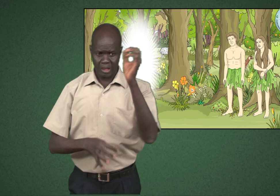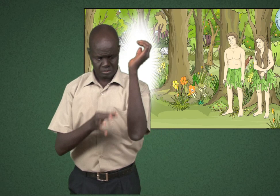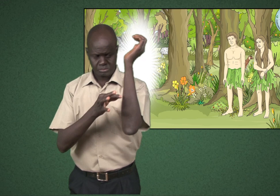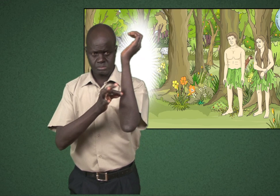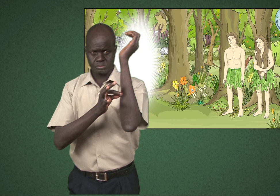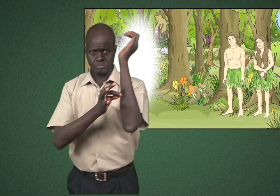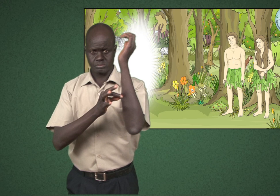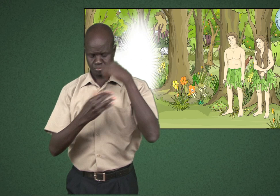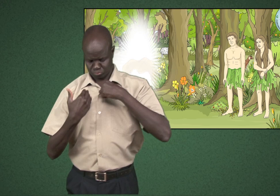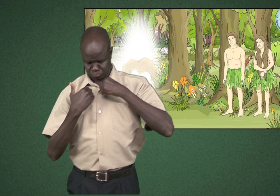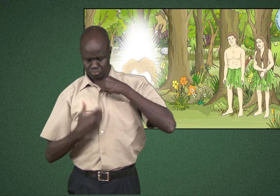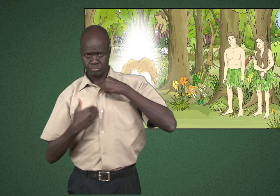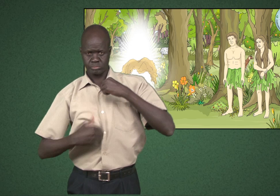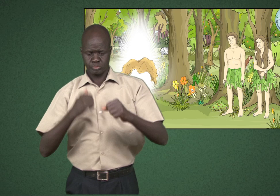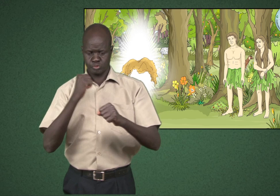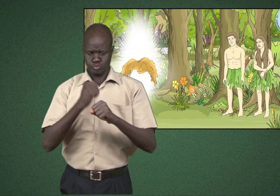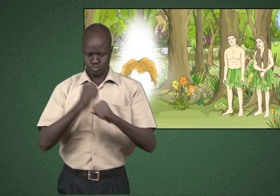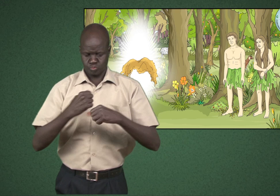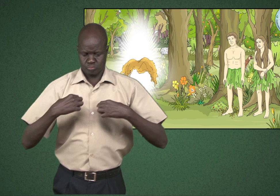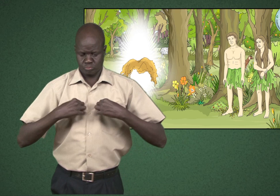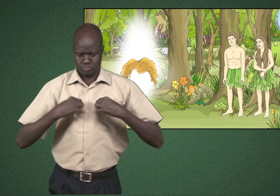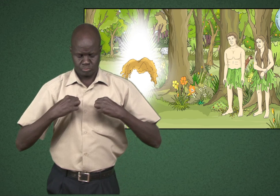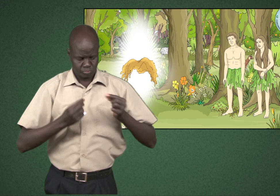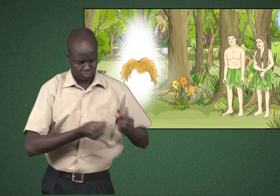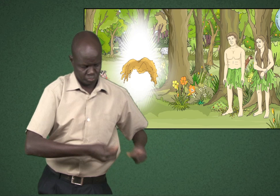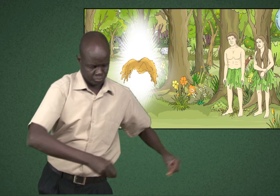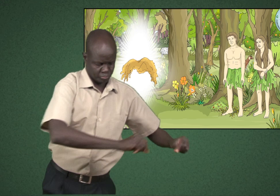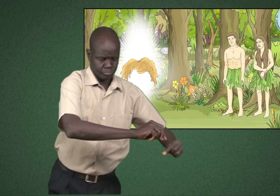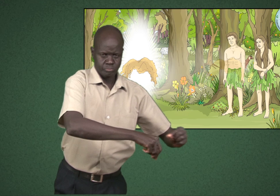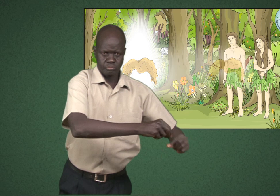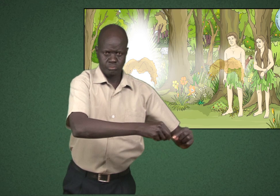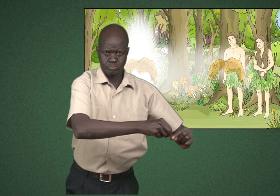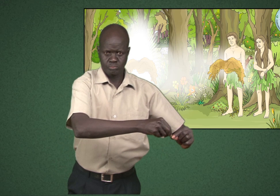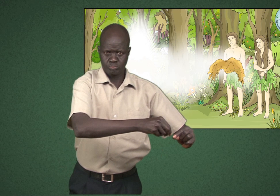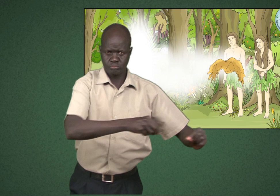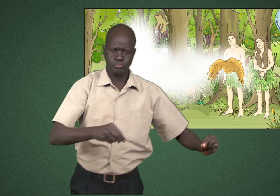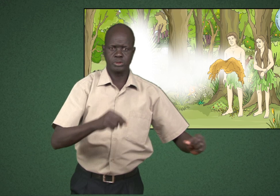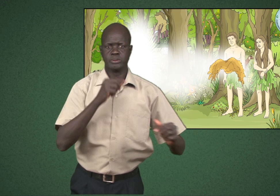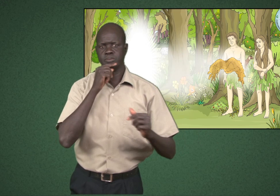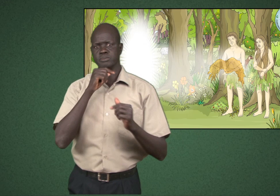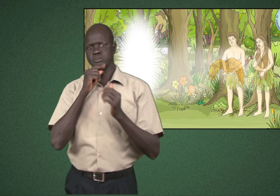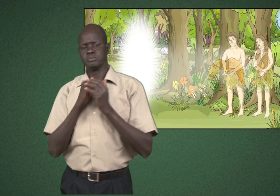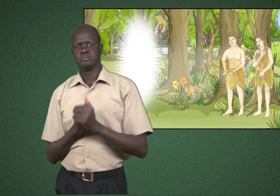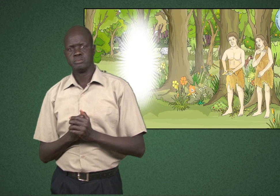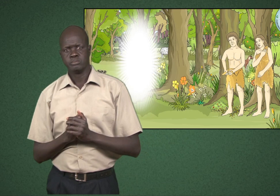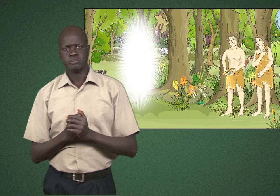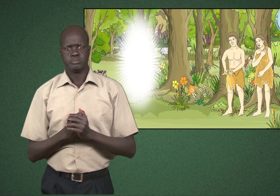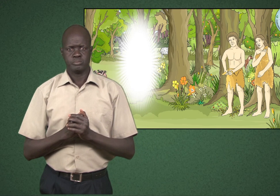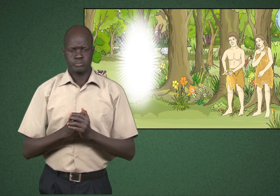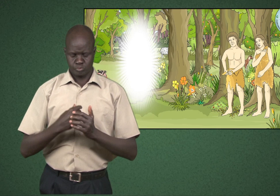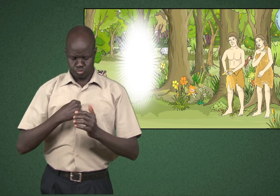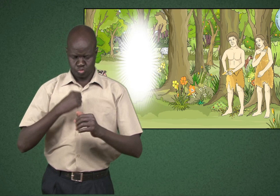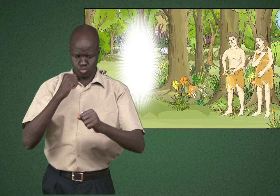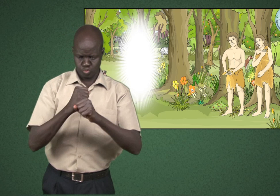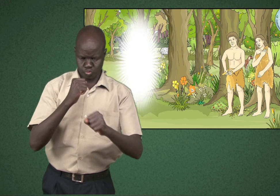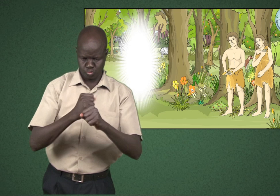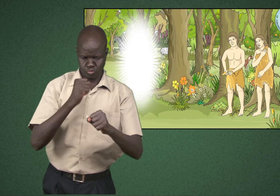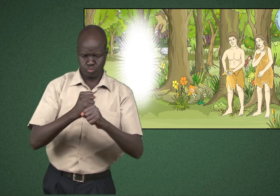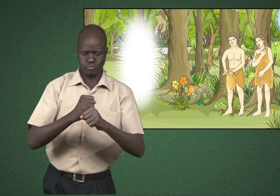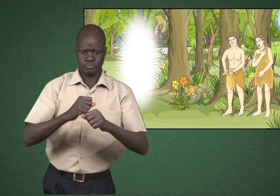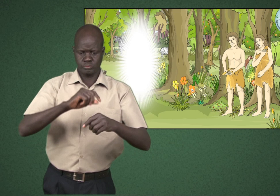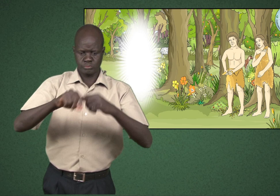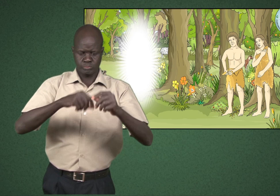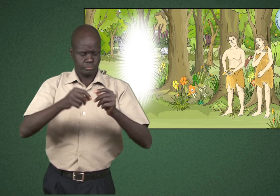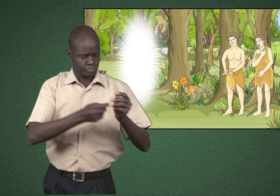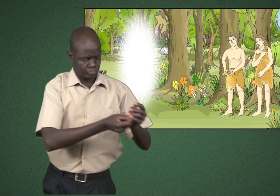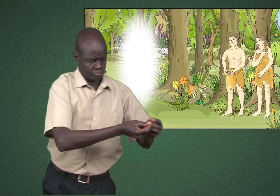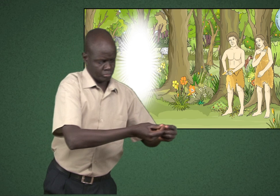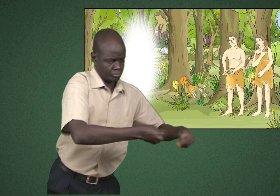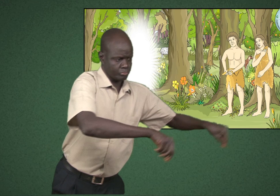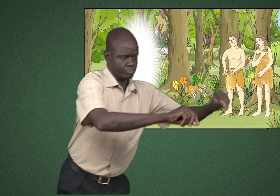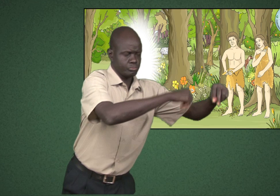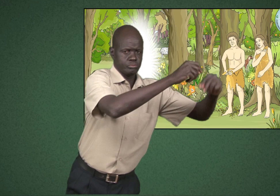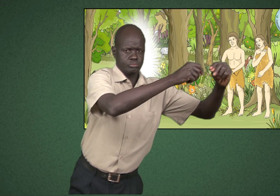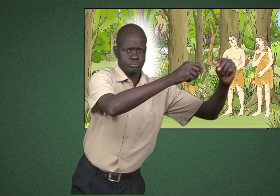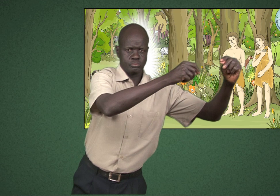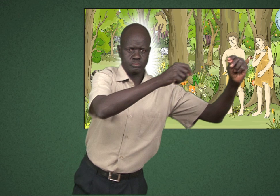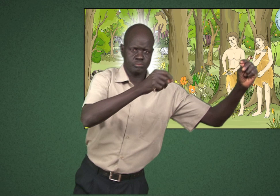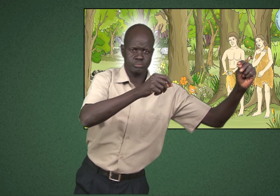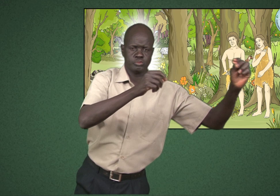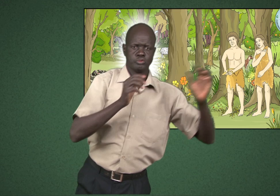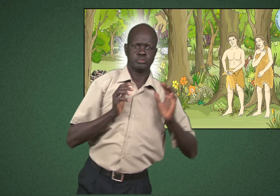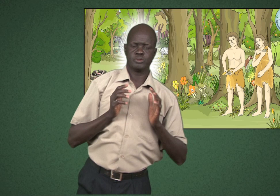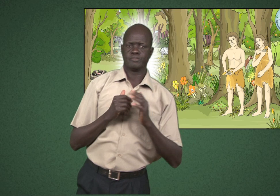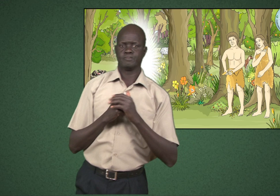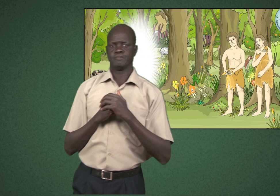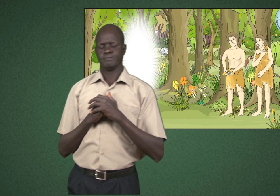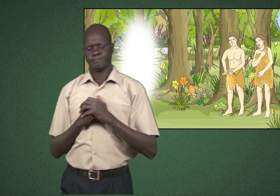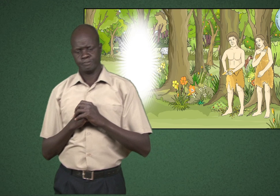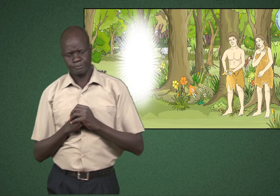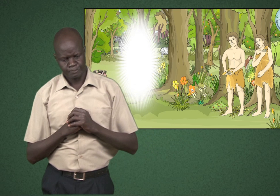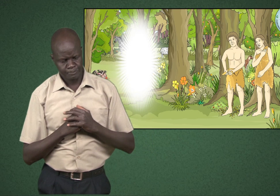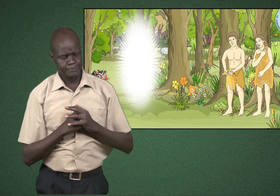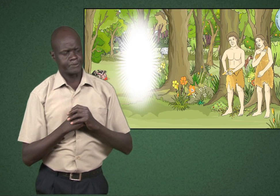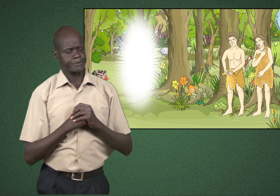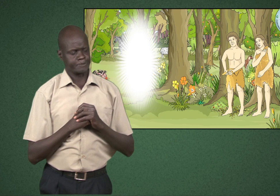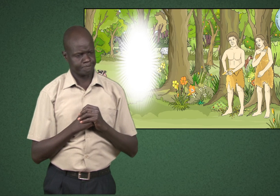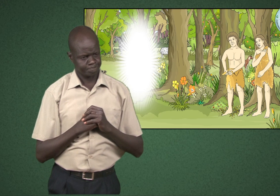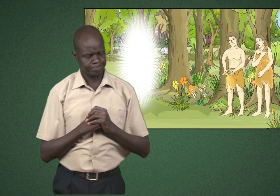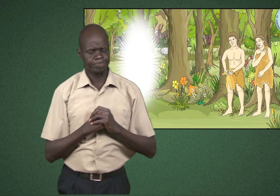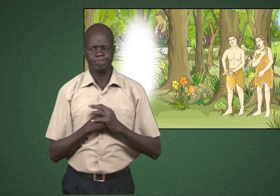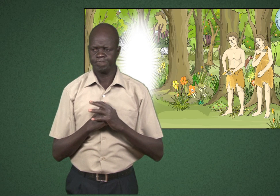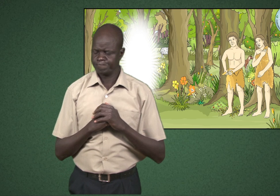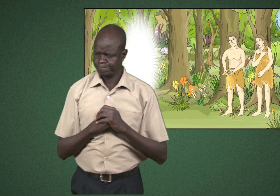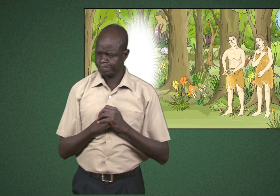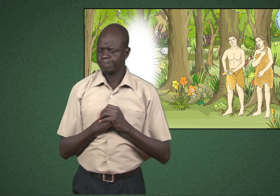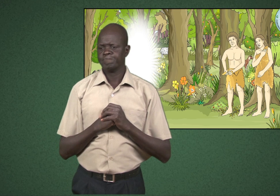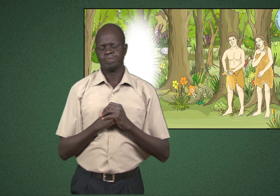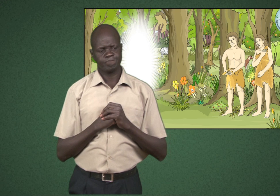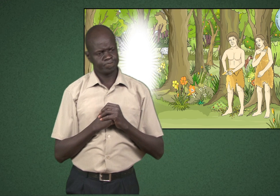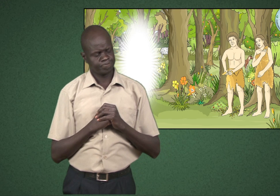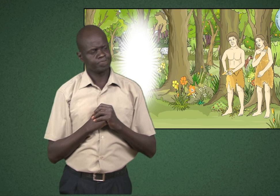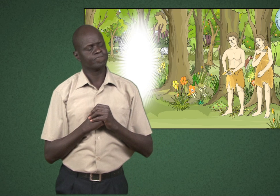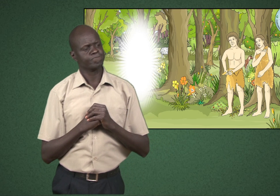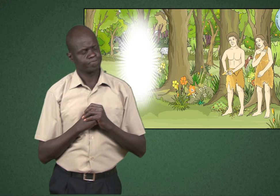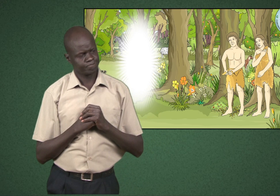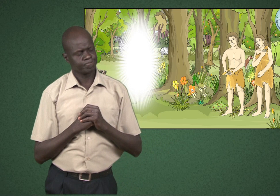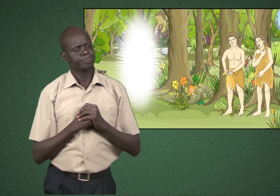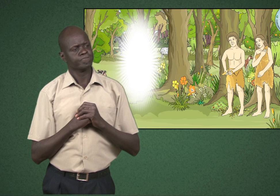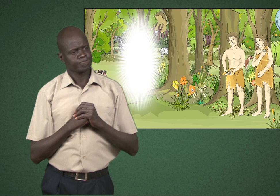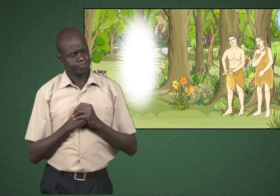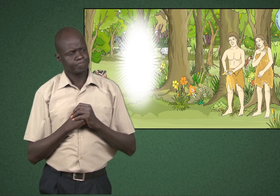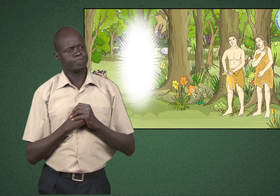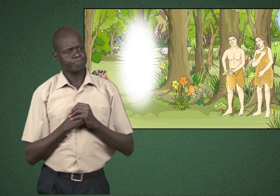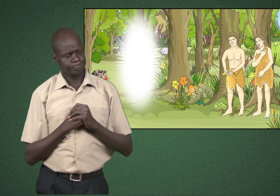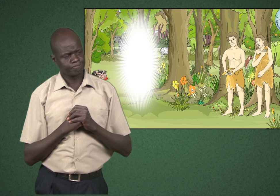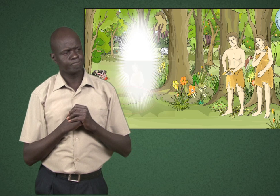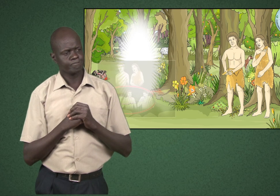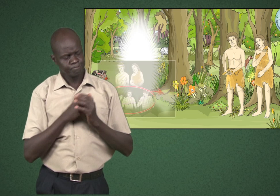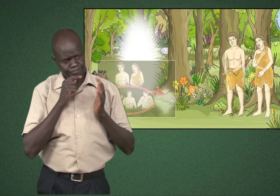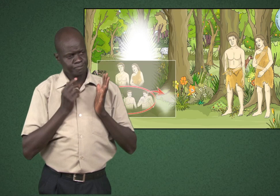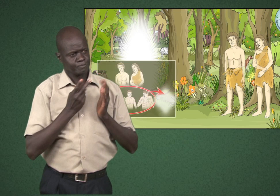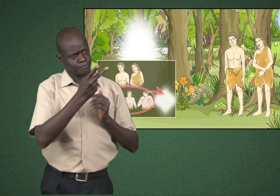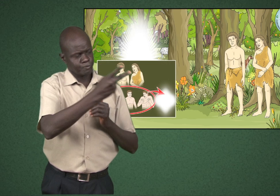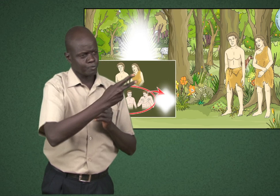And the LORD God made garments of skin for Adam and his wife, and He clothed them.